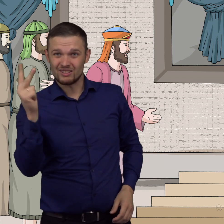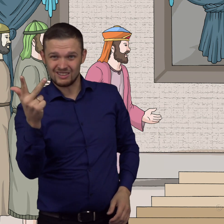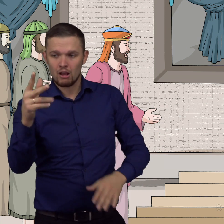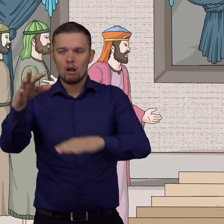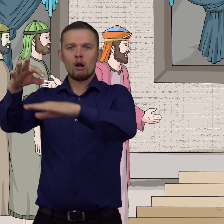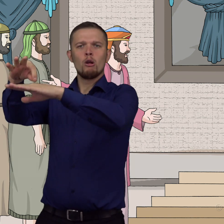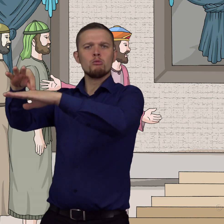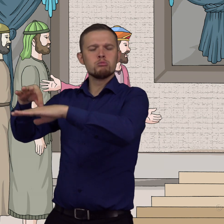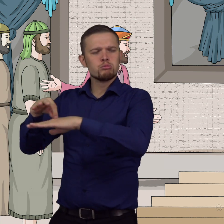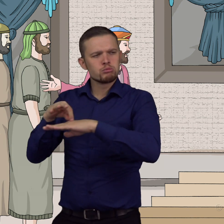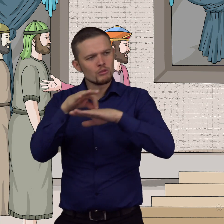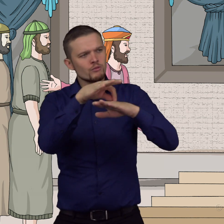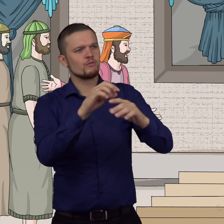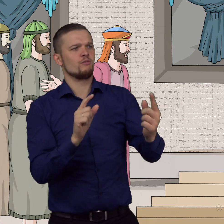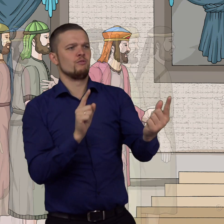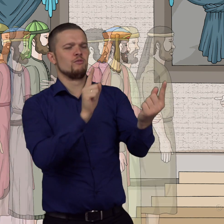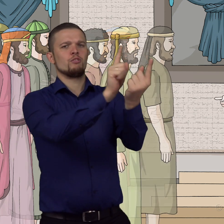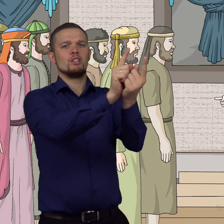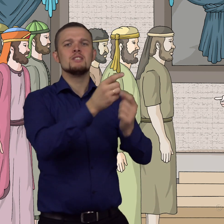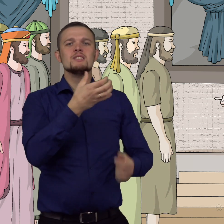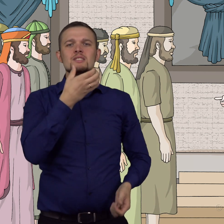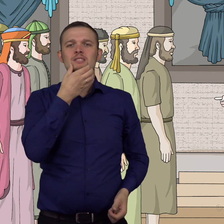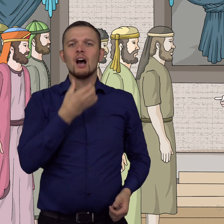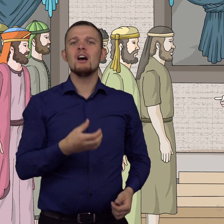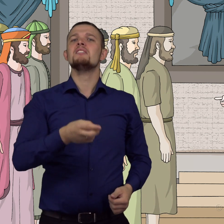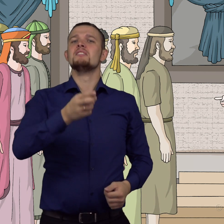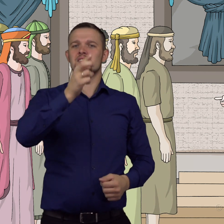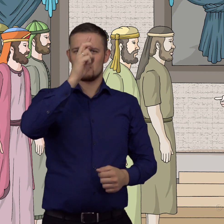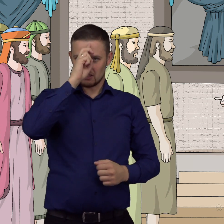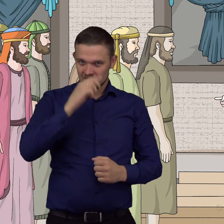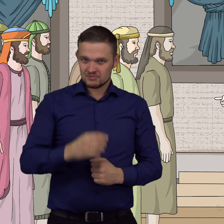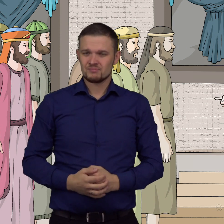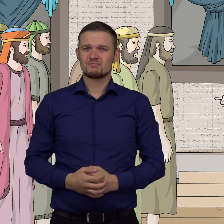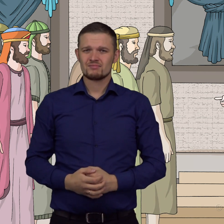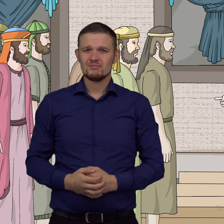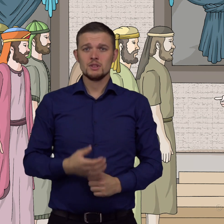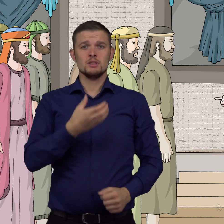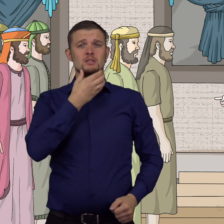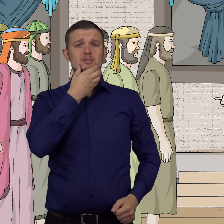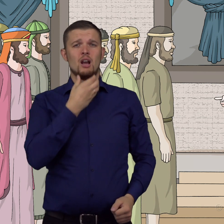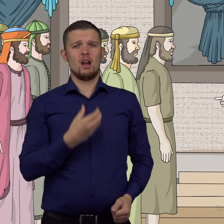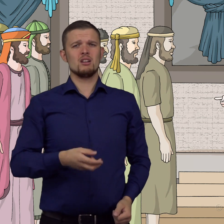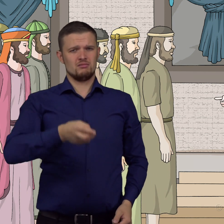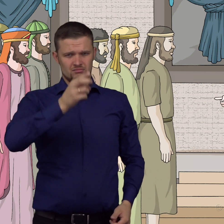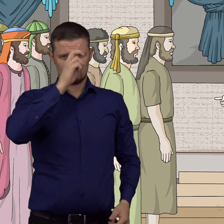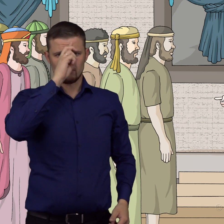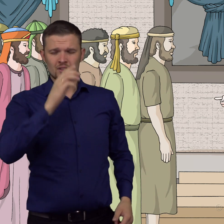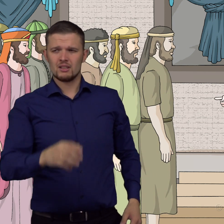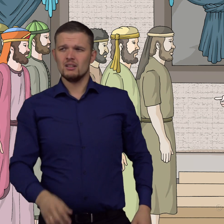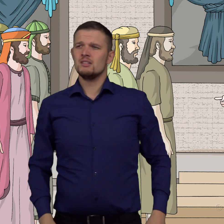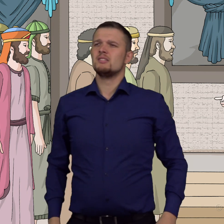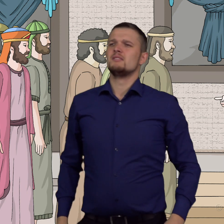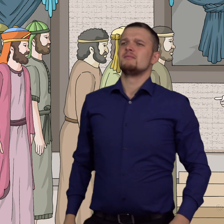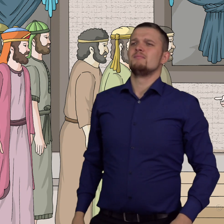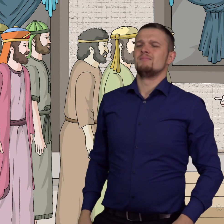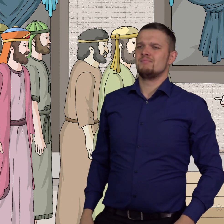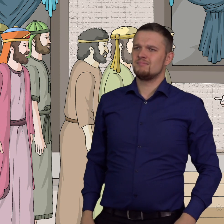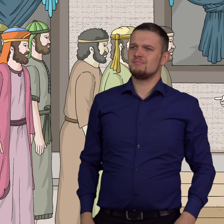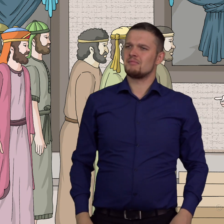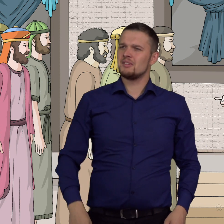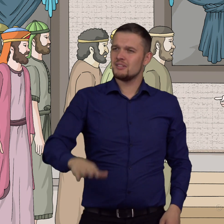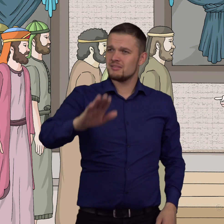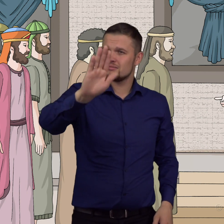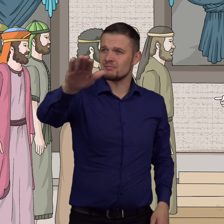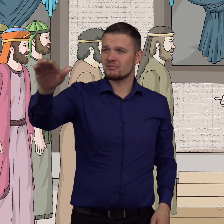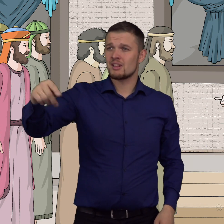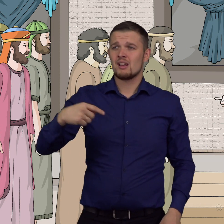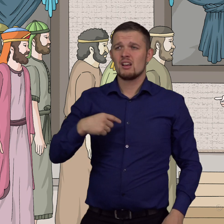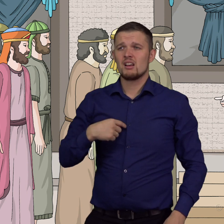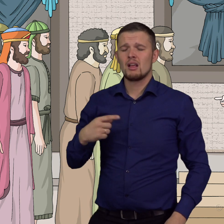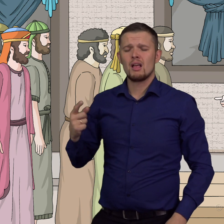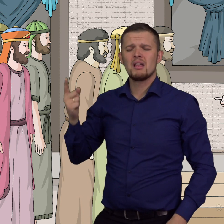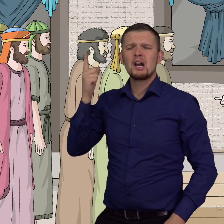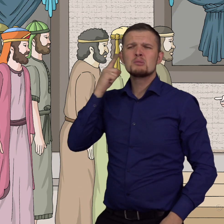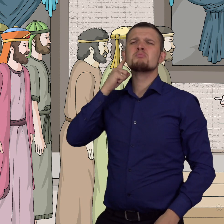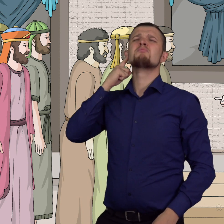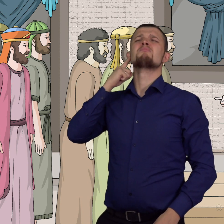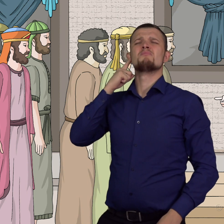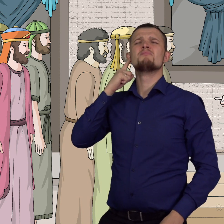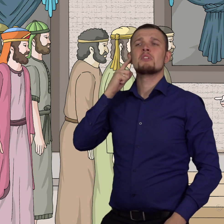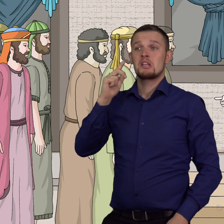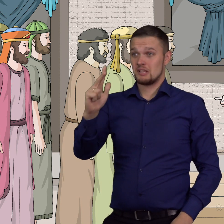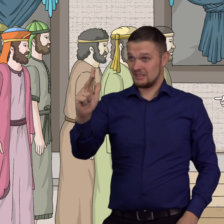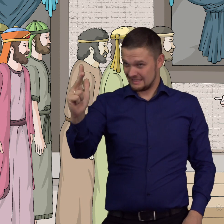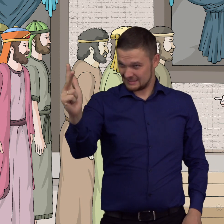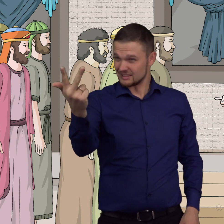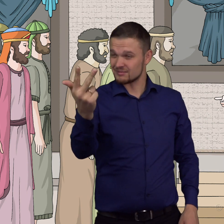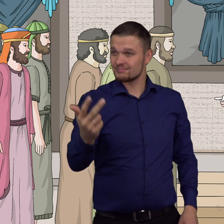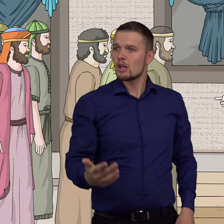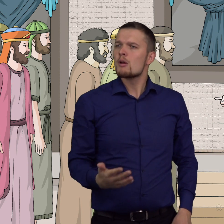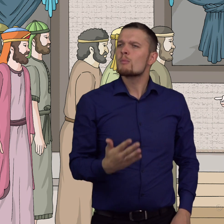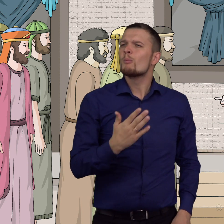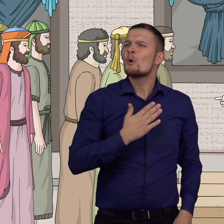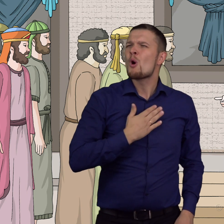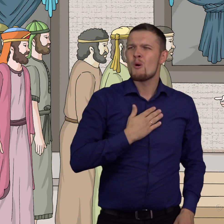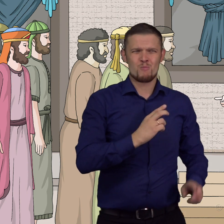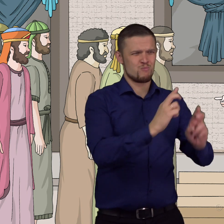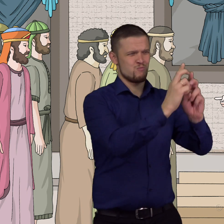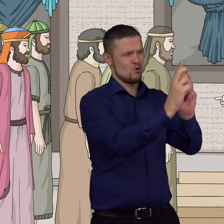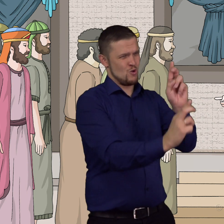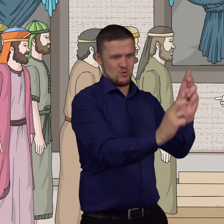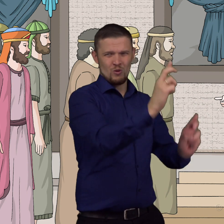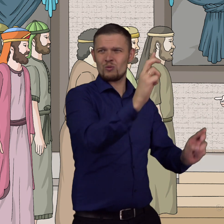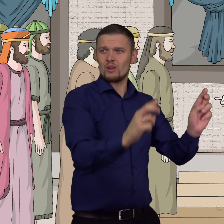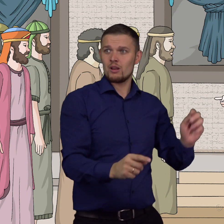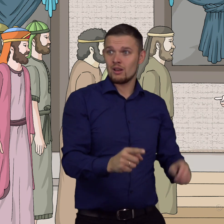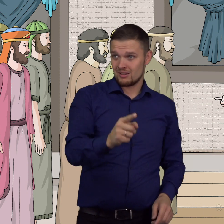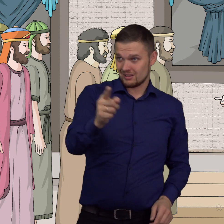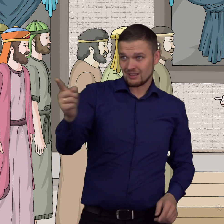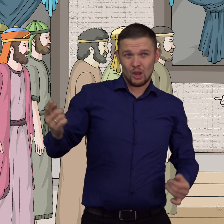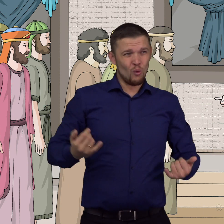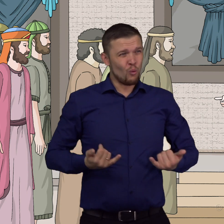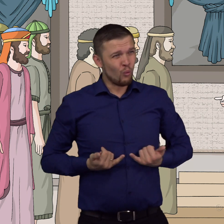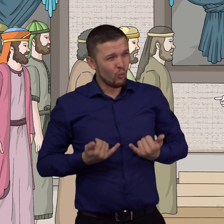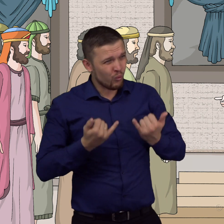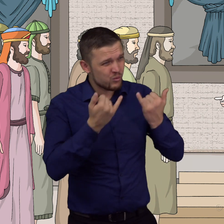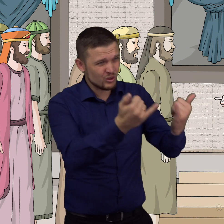Then Nebuchadnezzar, furious with rage, summoned Shadrach, Meshach, and Abednego.